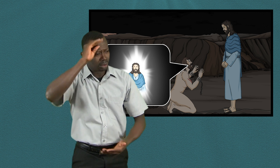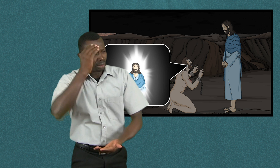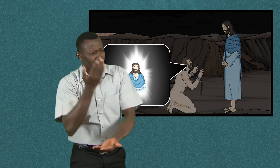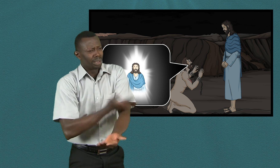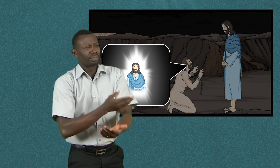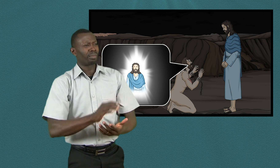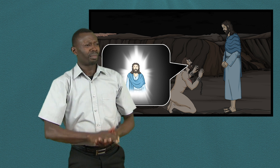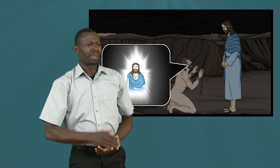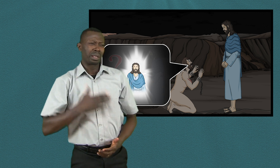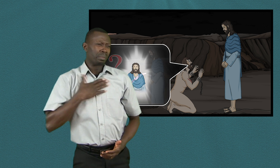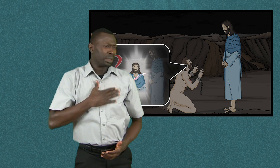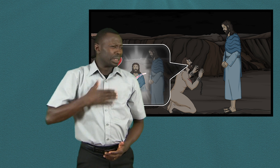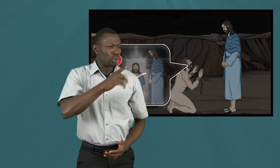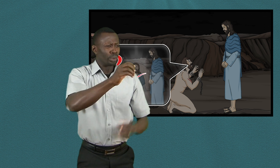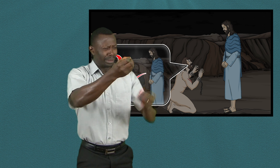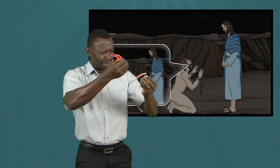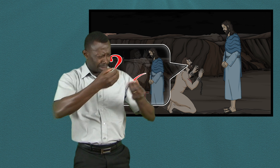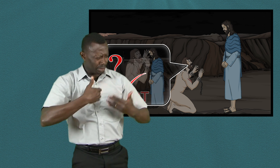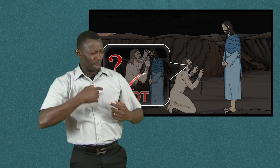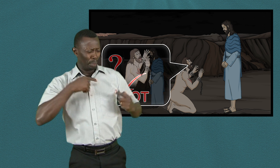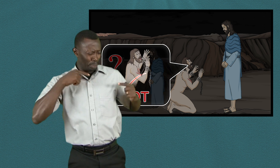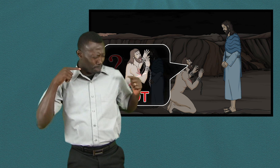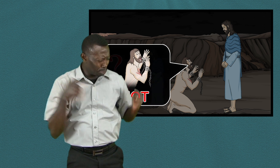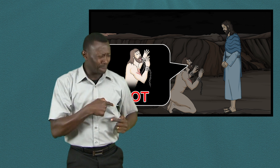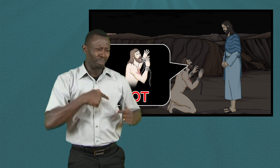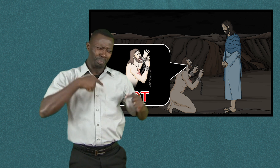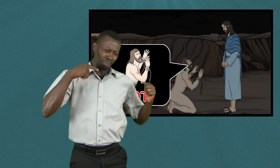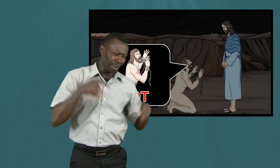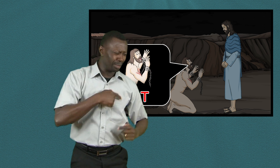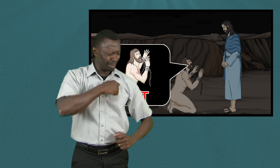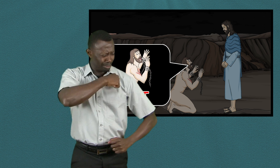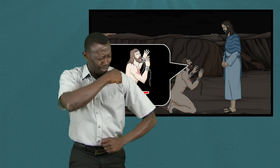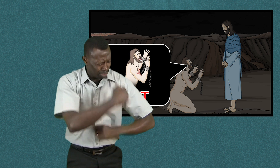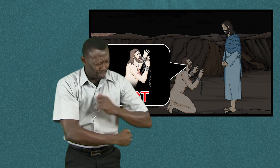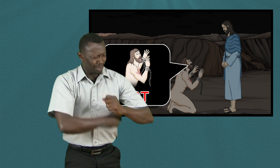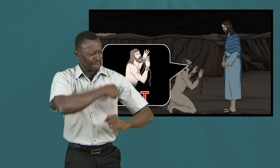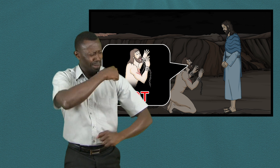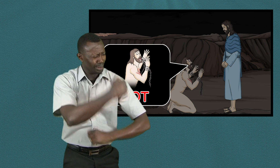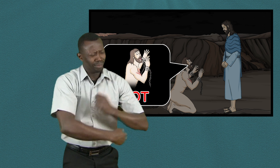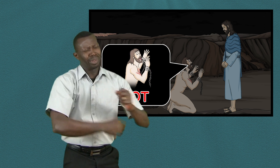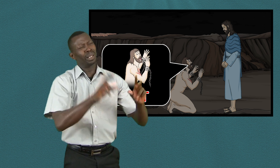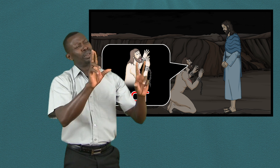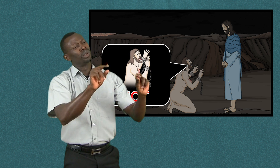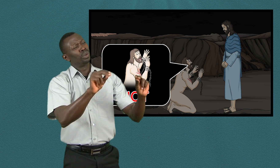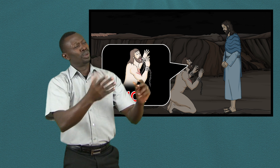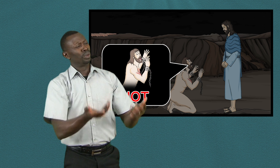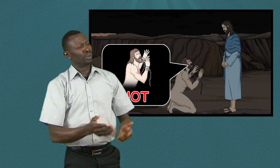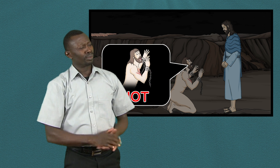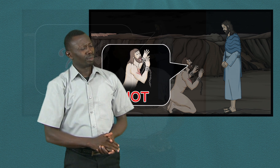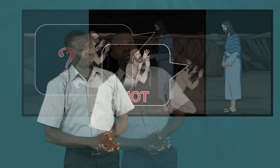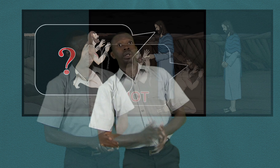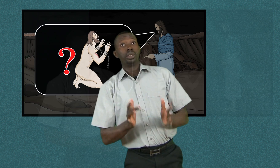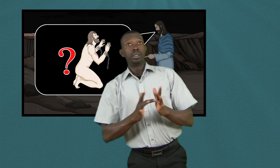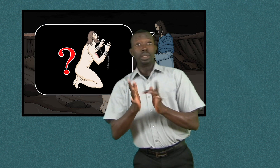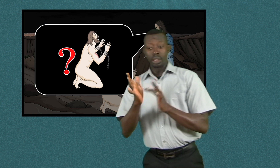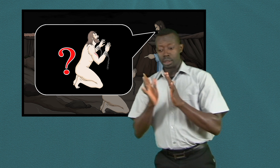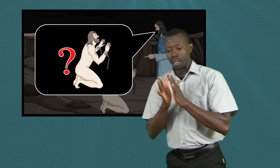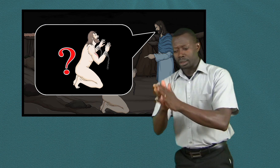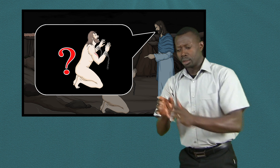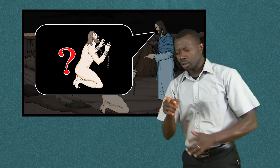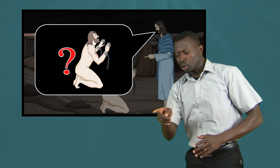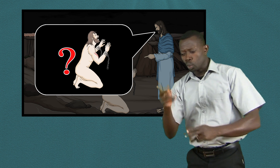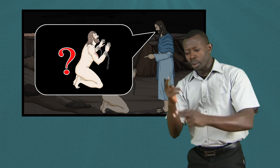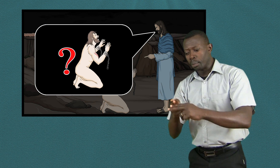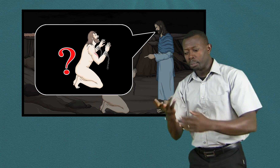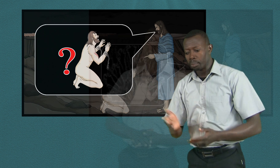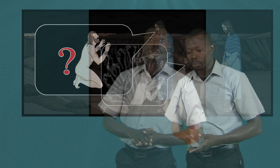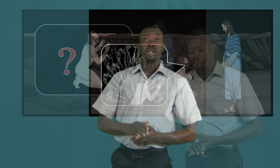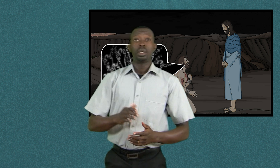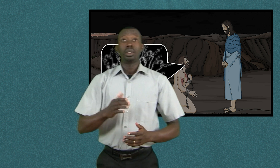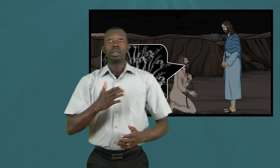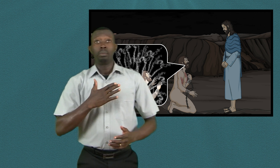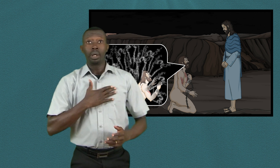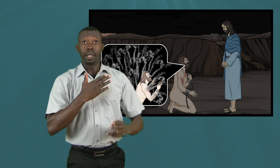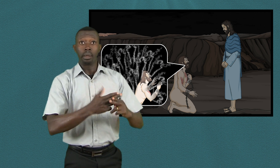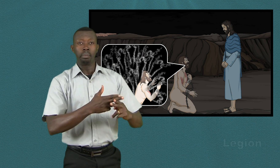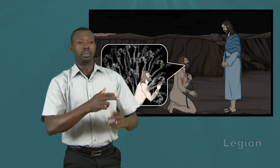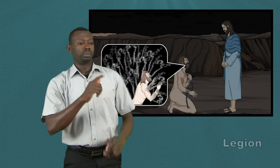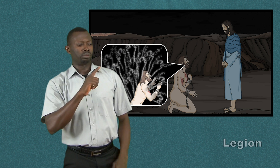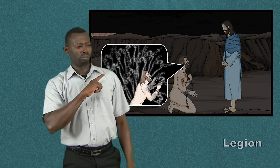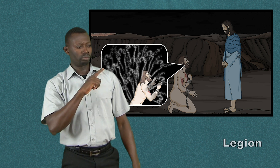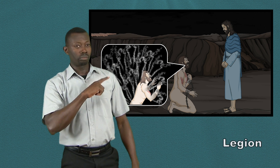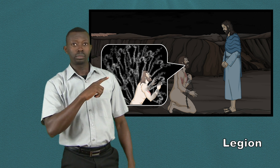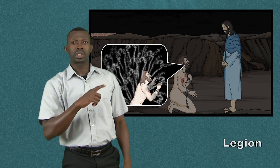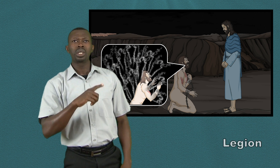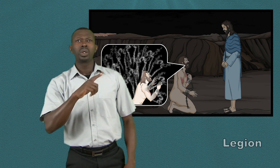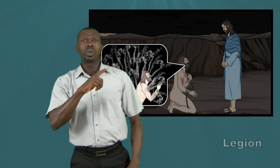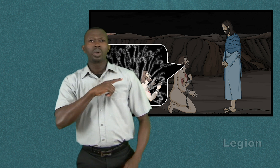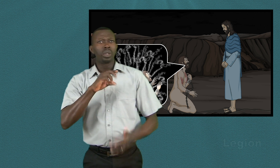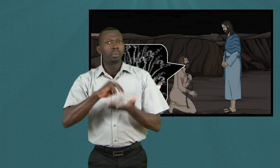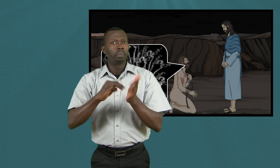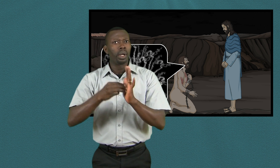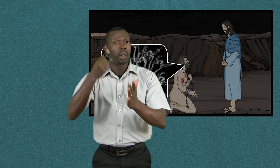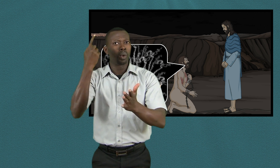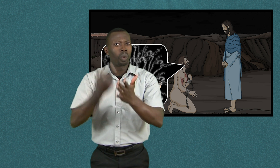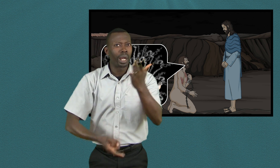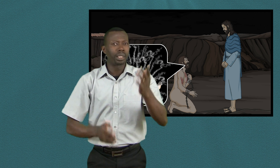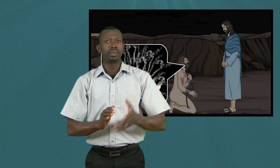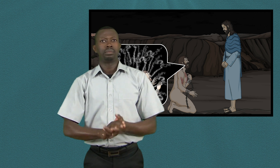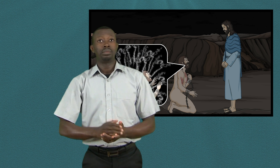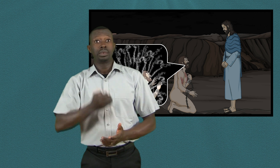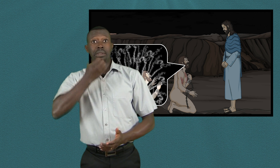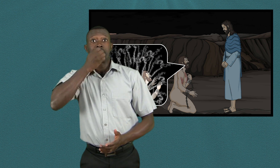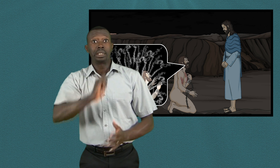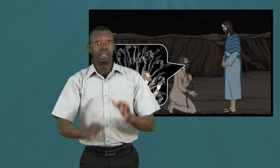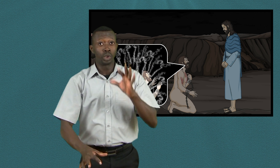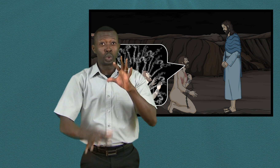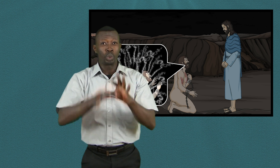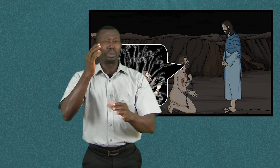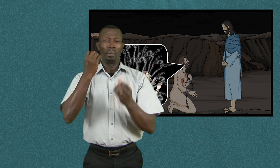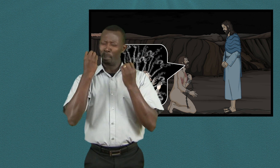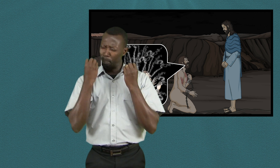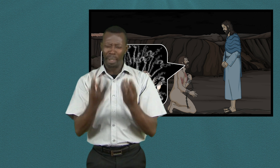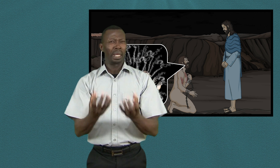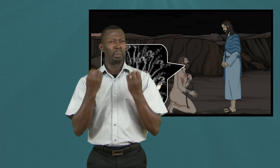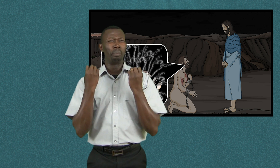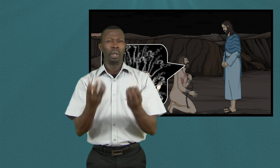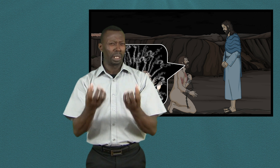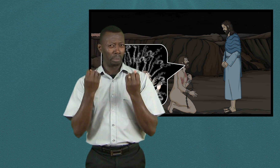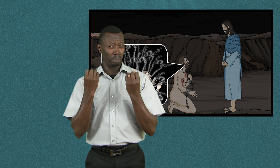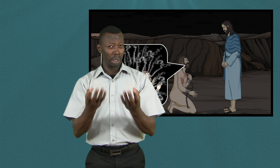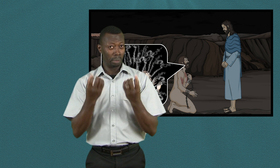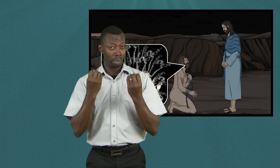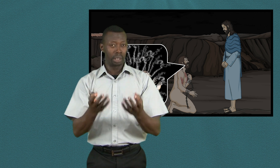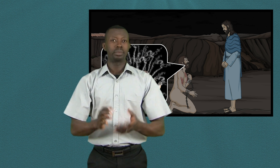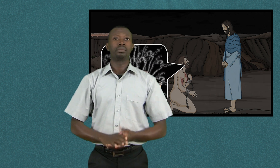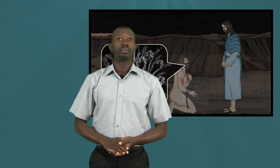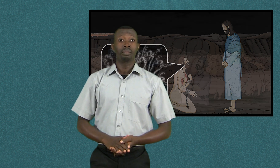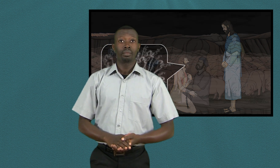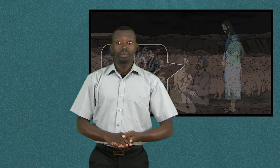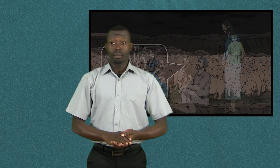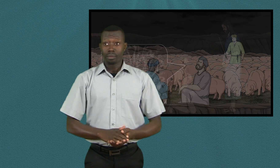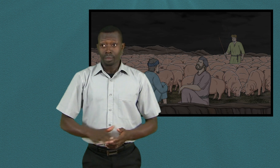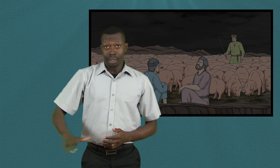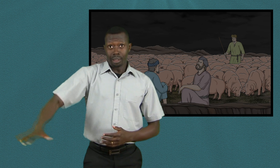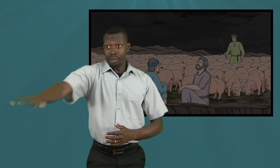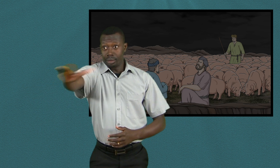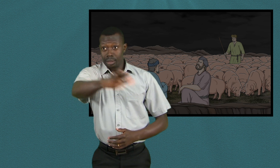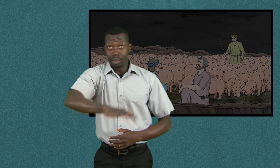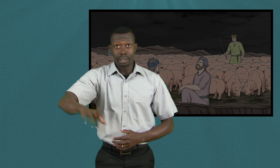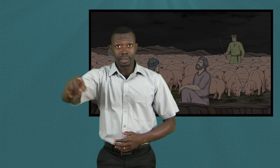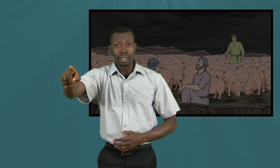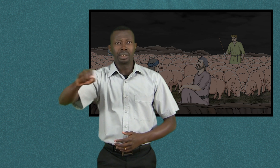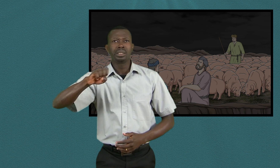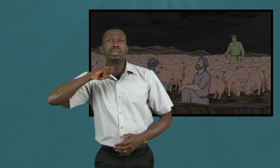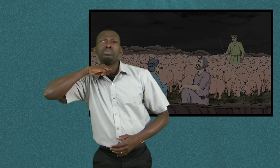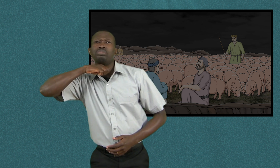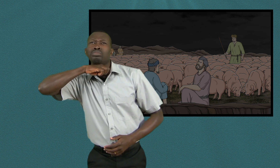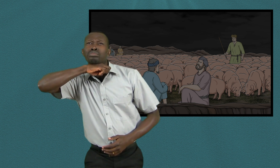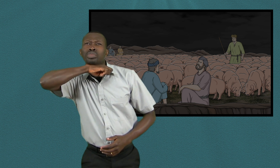I beg You before God not to torture me!” For Jesus had already declared, “Come out of this man, you unclean spirit!” “What is your name?” Jesus asked. “My name is Legion,” he replied, “for we are many.” And he begged Jesus repeatedly not to send them out of that region.